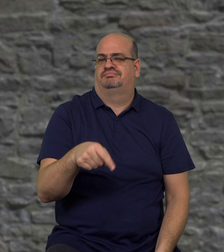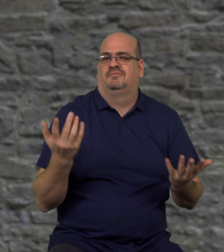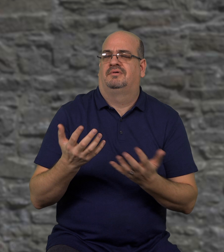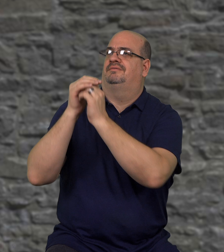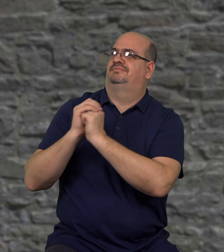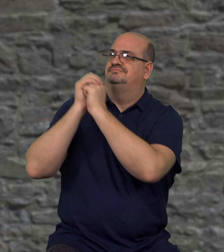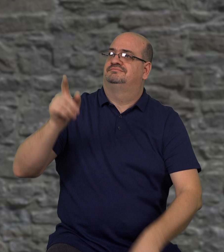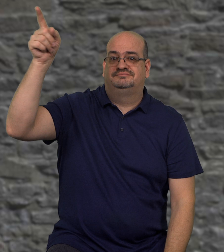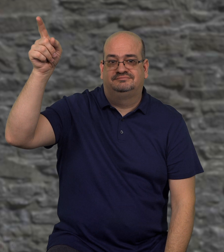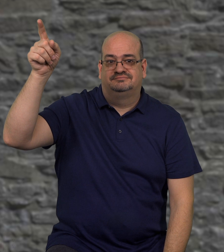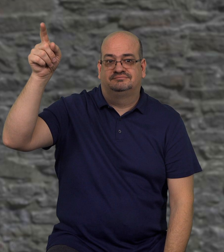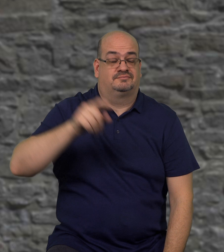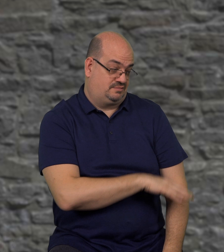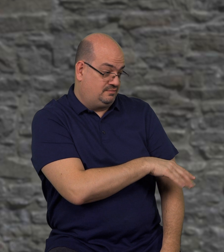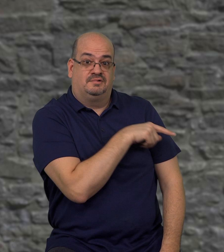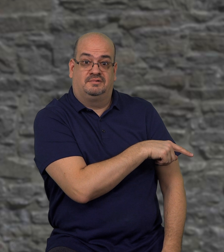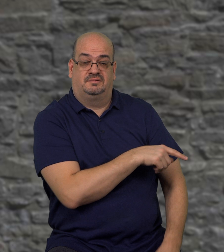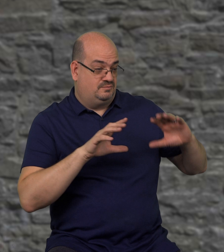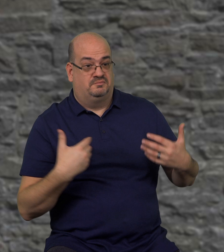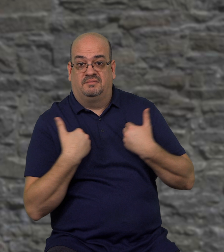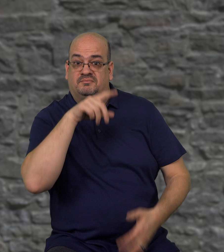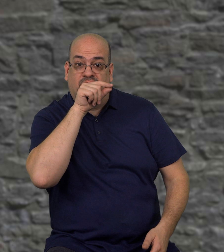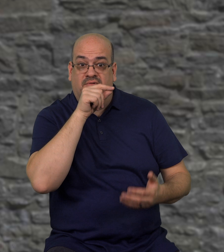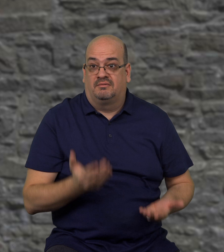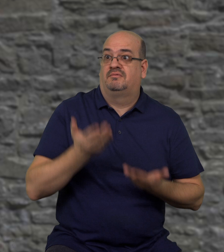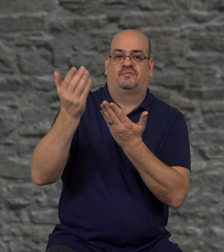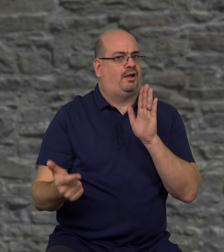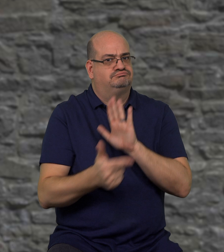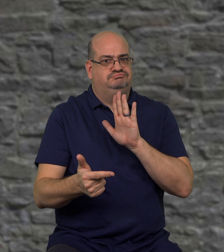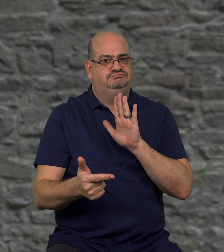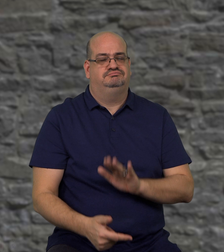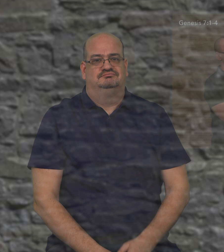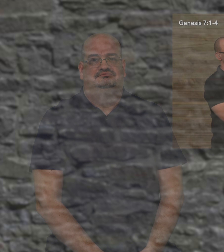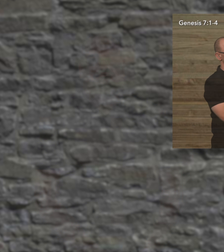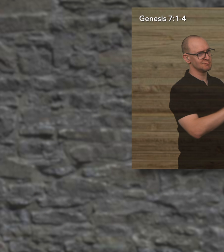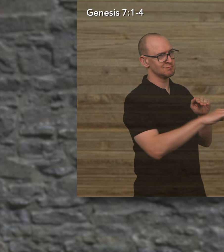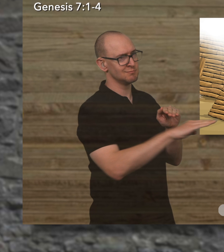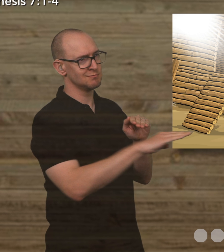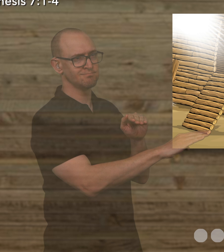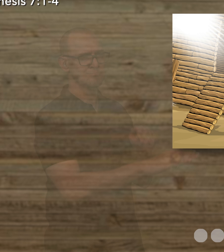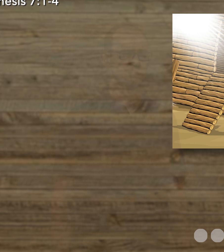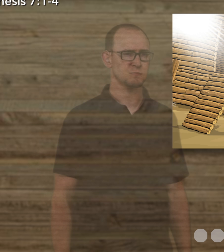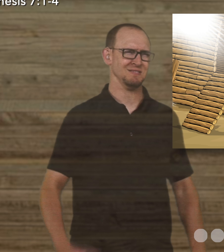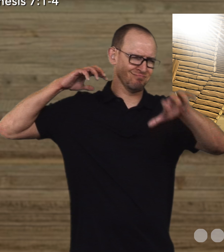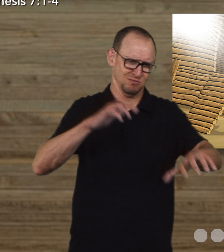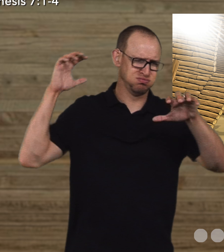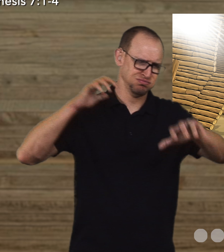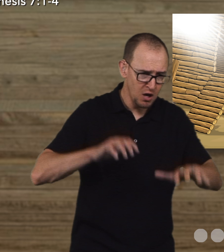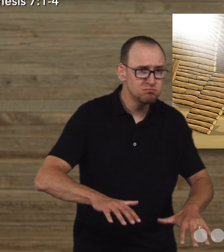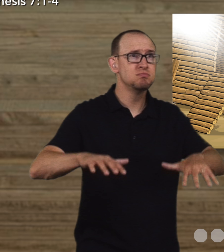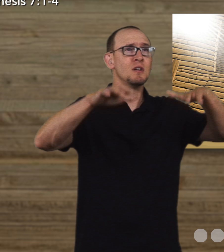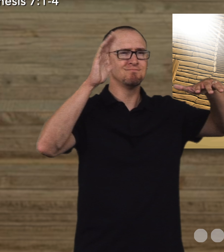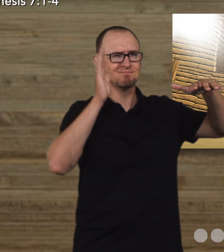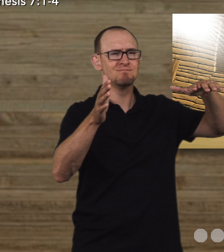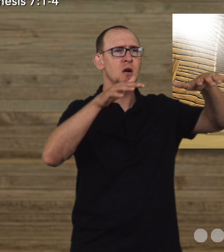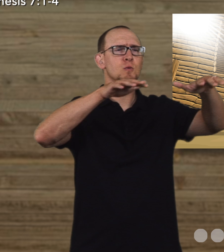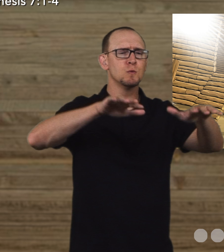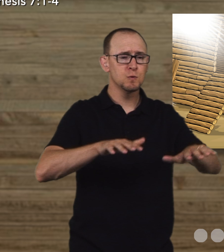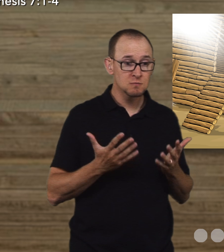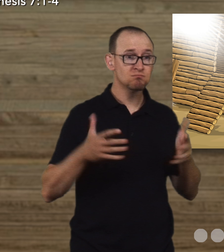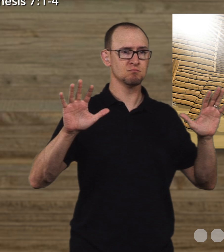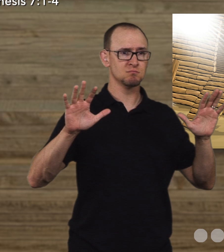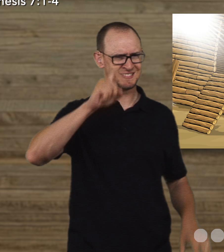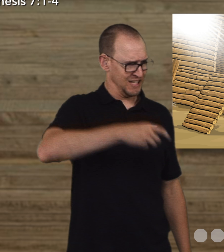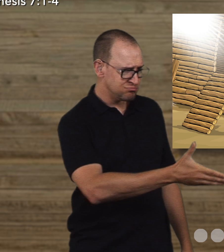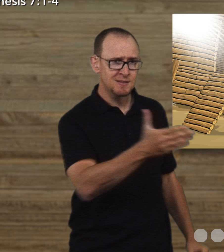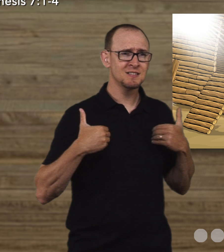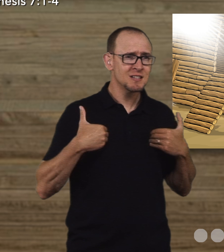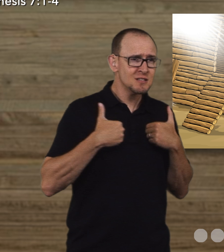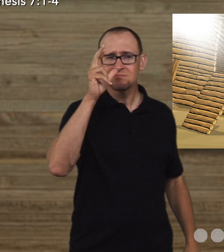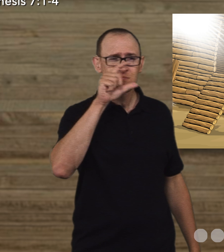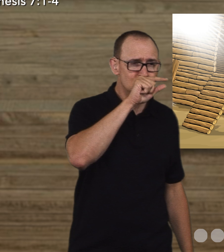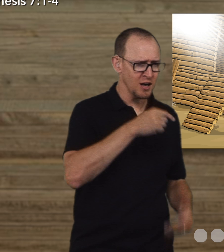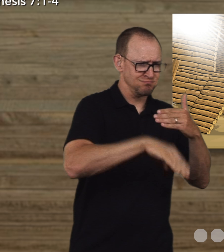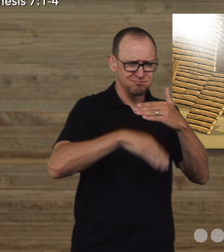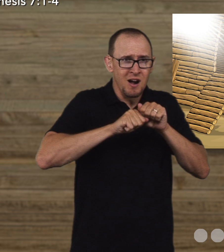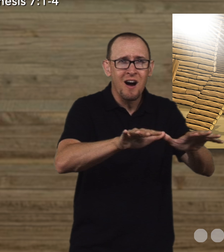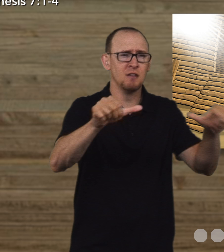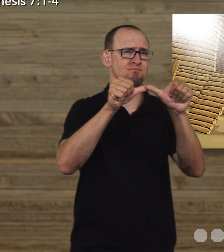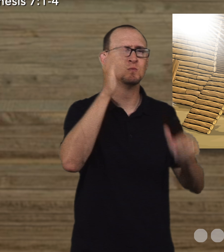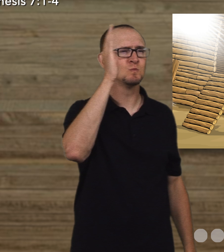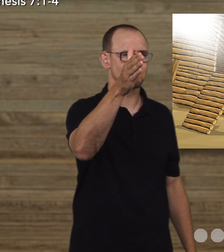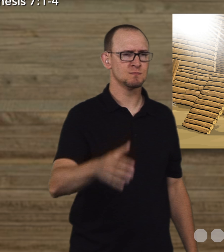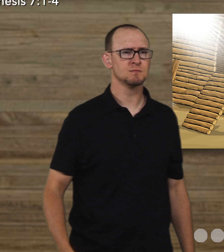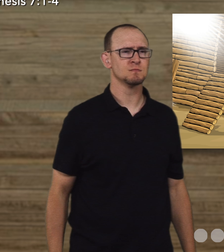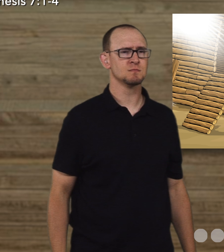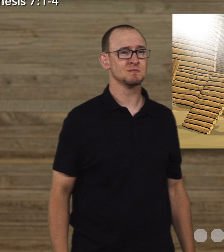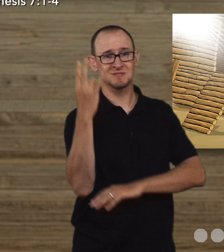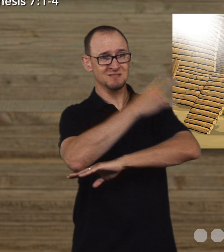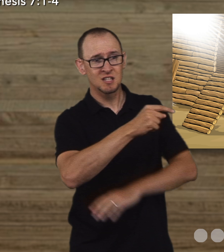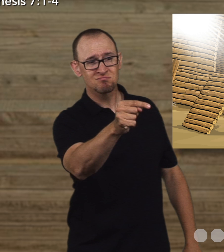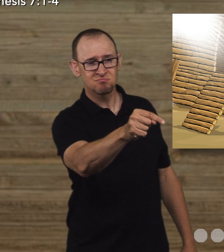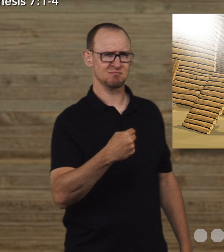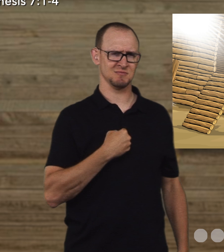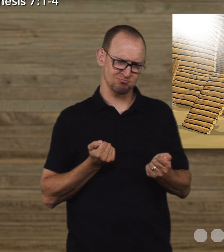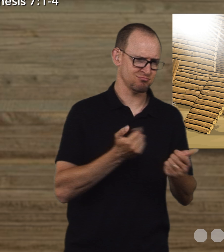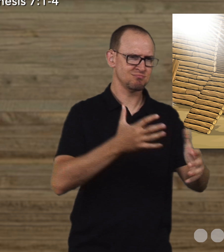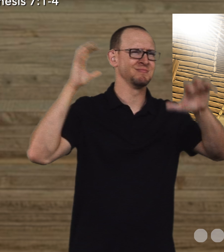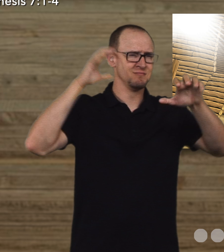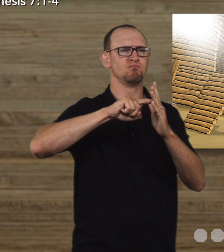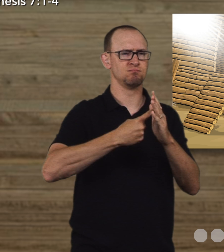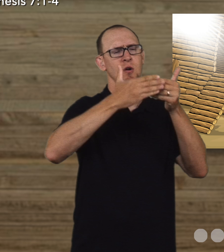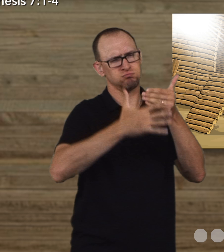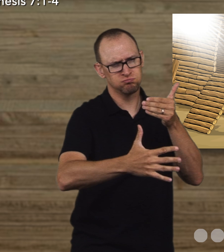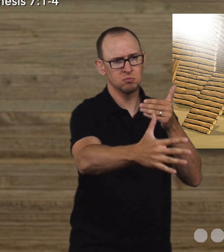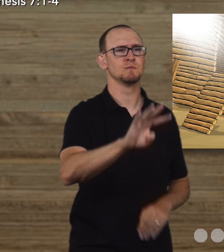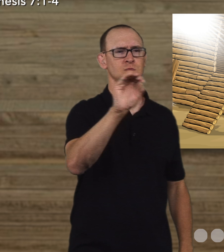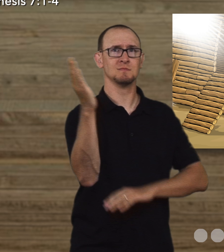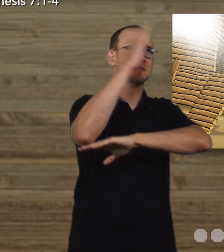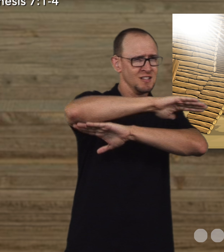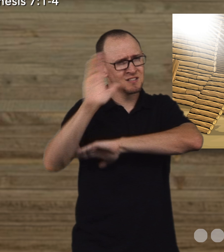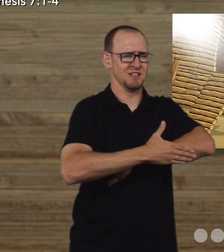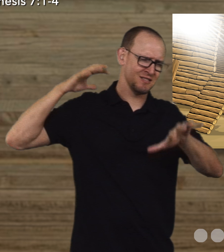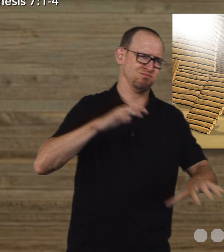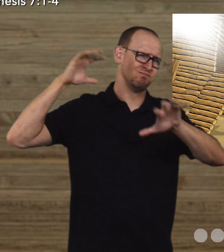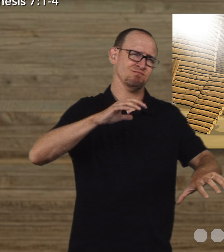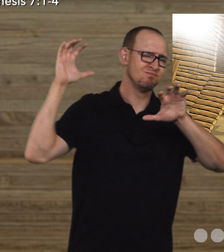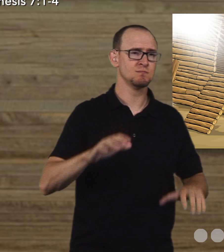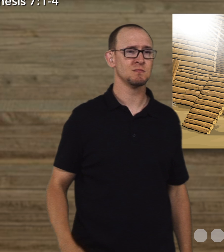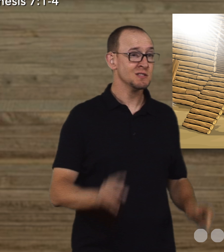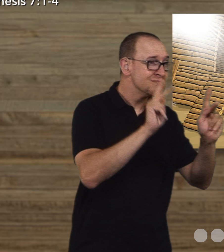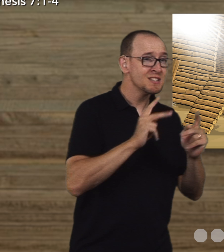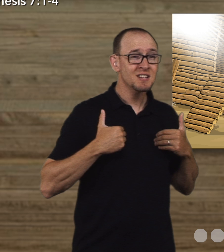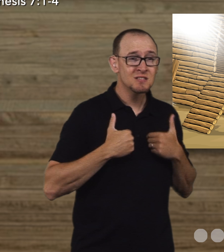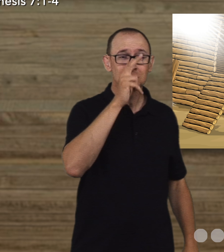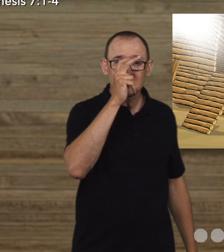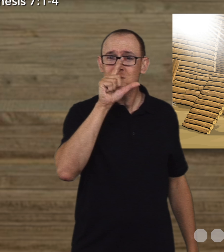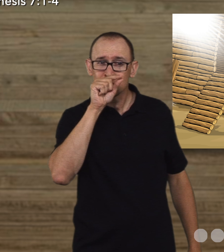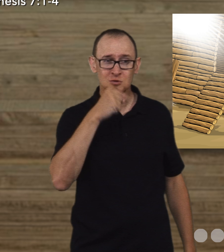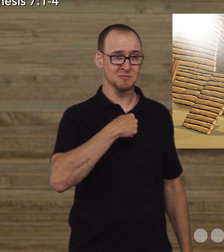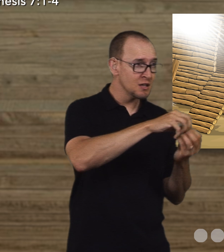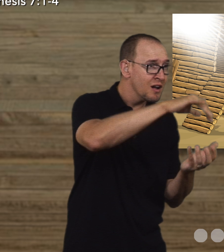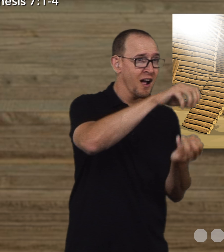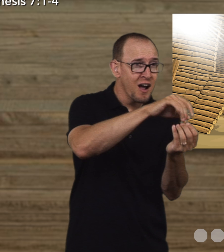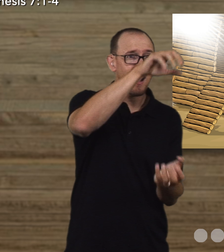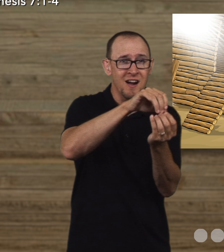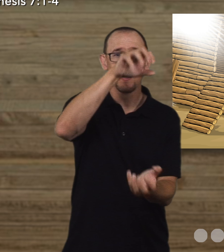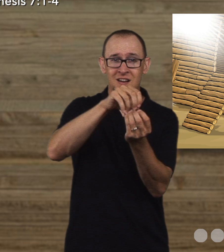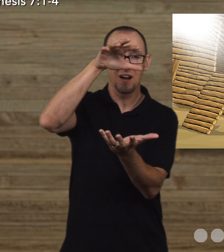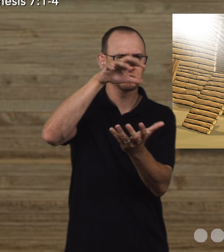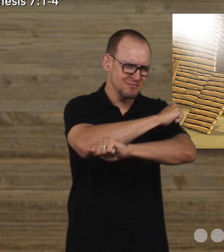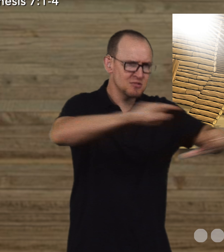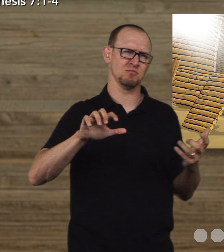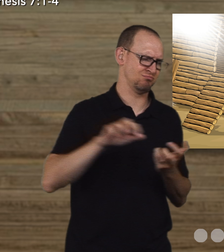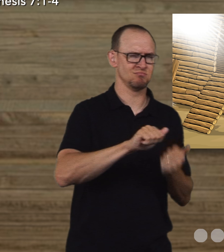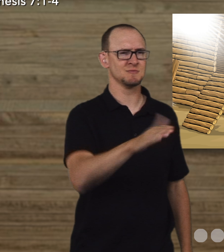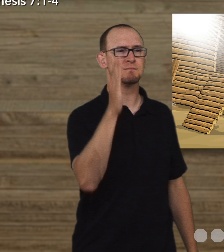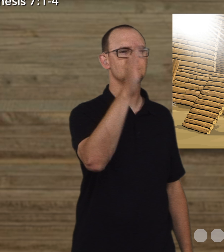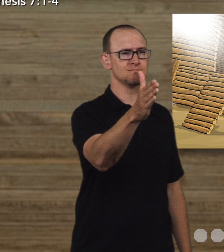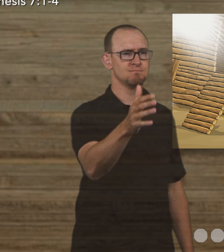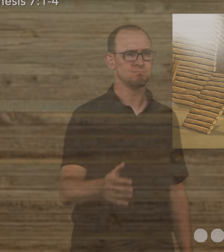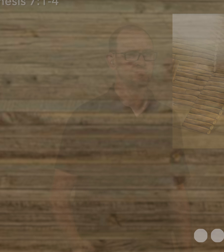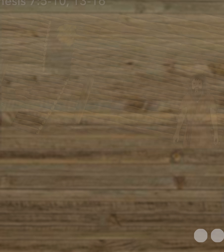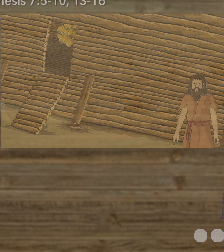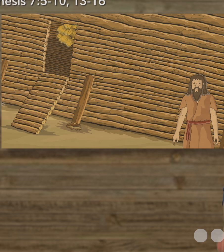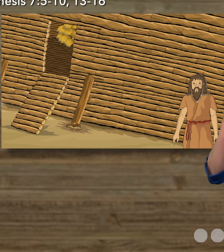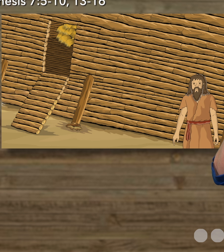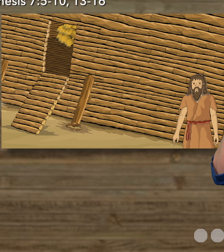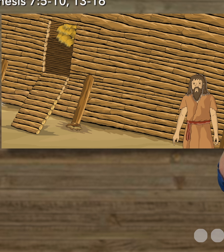For seven days from now I will send rain on the earth for forty days and forty nights, and I will wipe from the face of the earth every living thing I have made.”